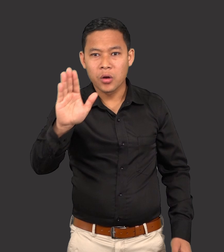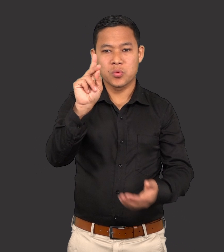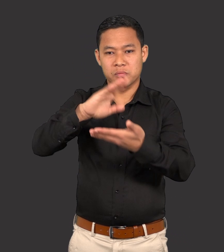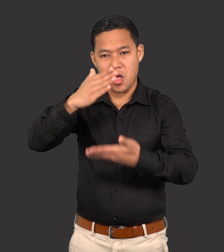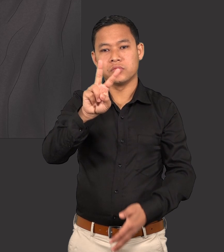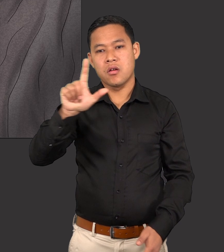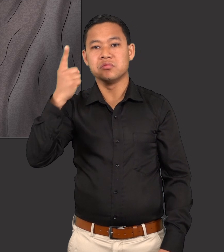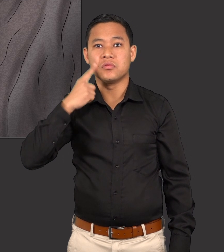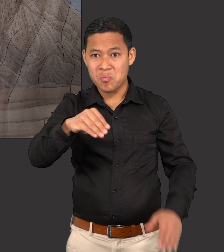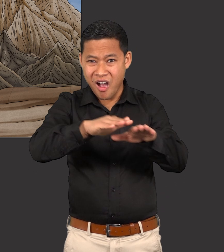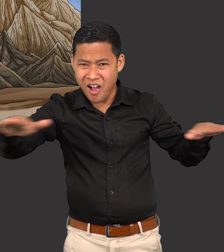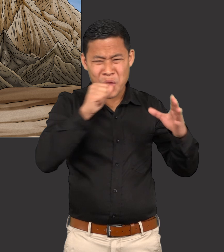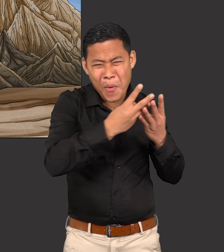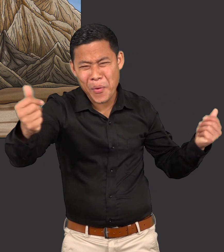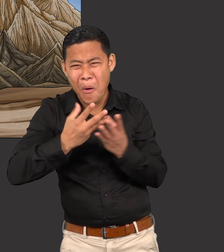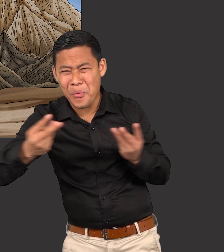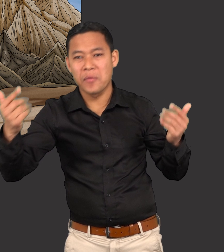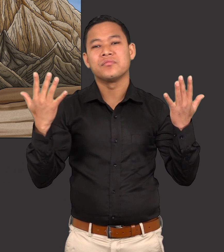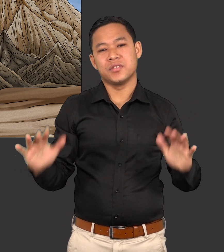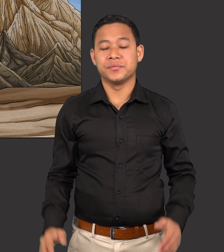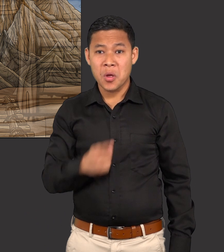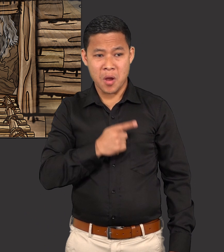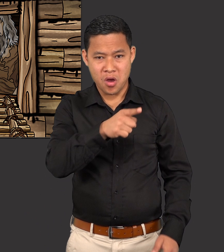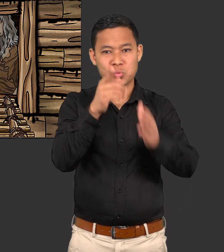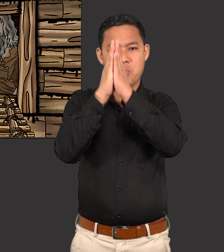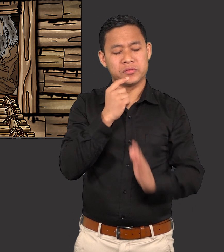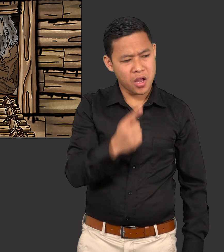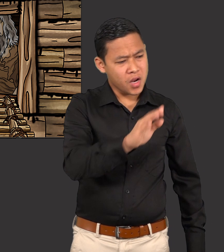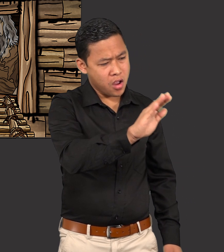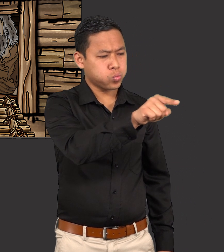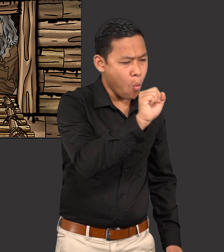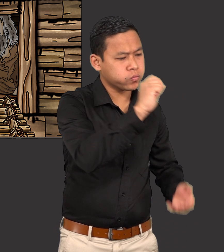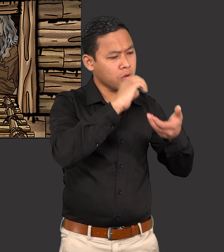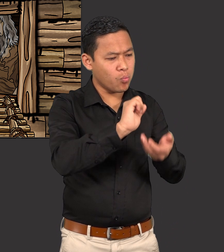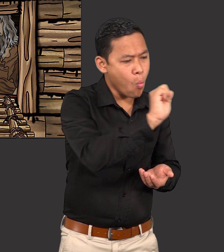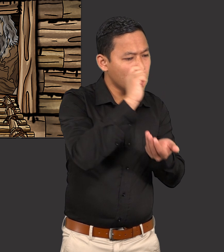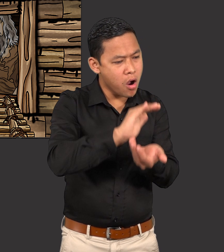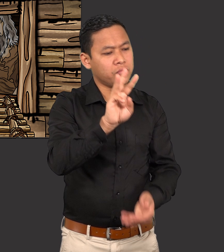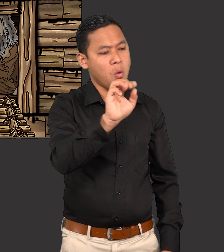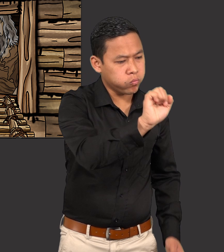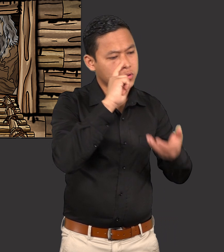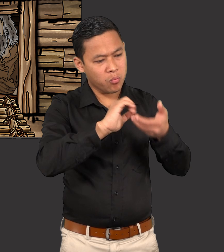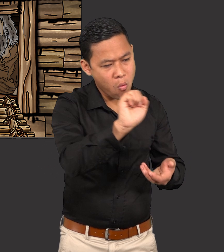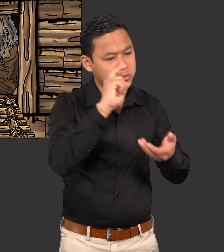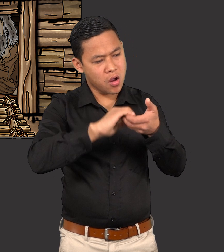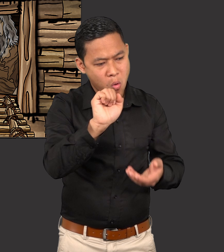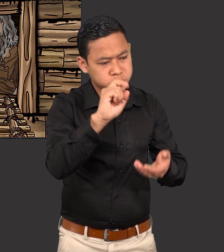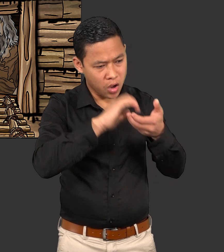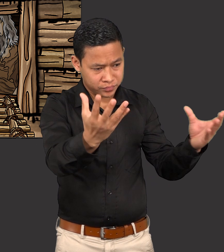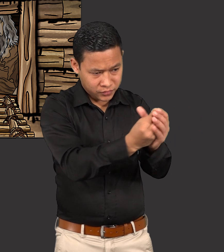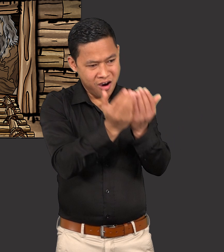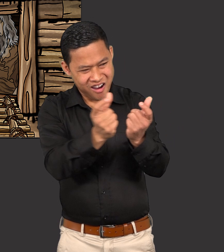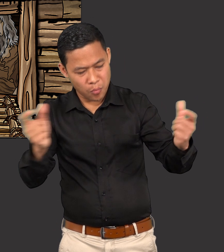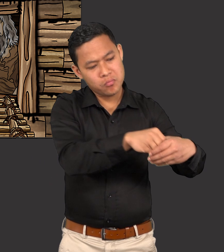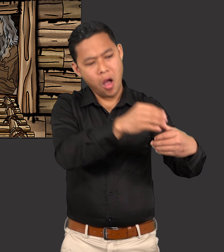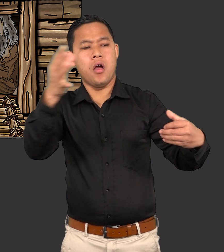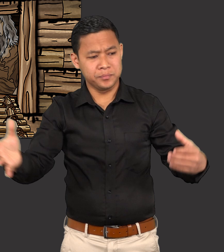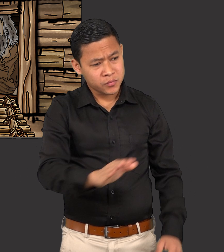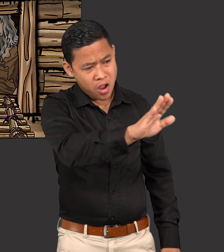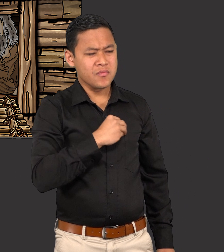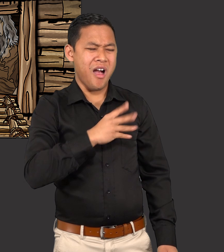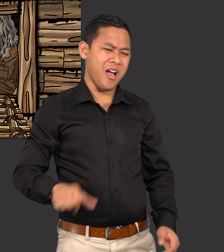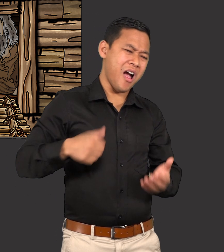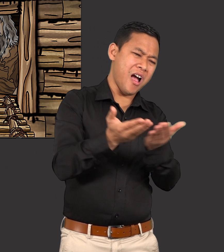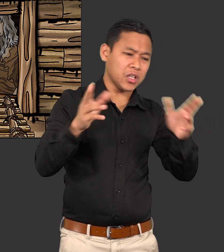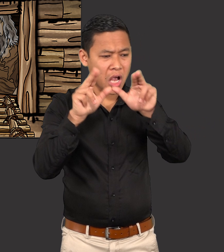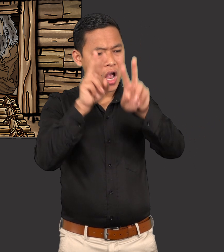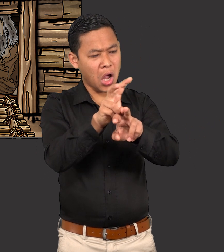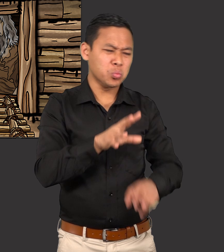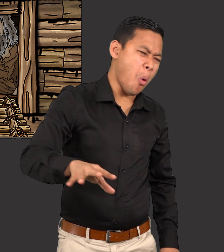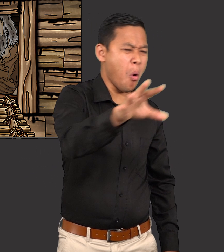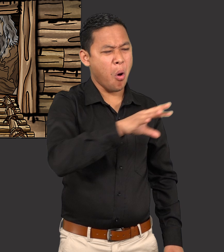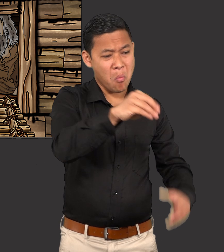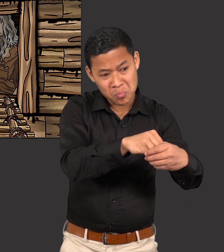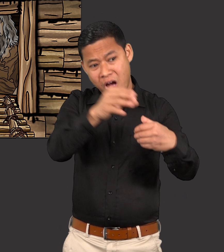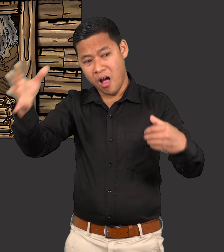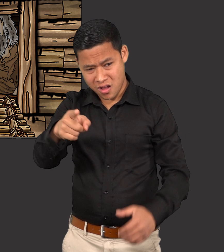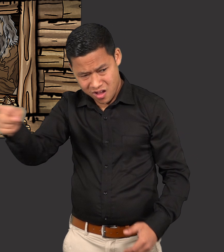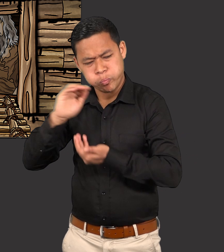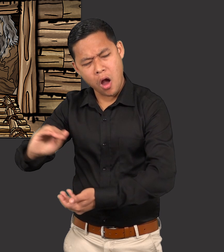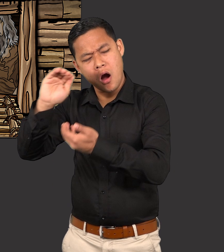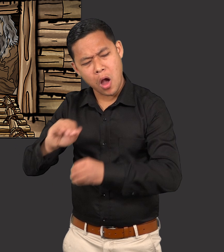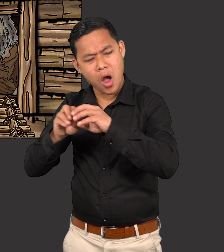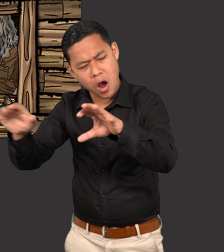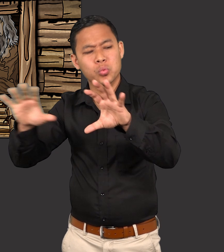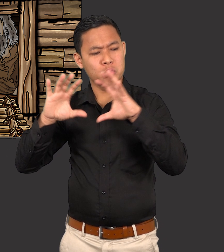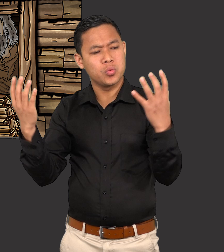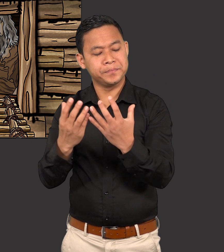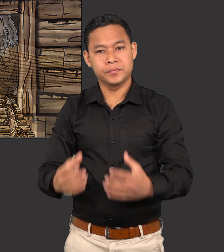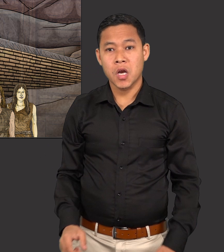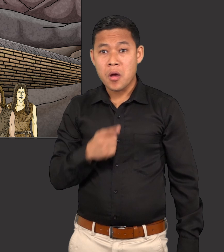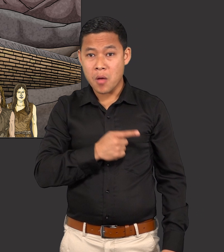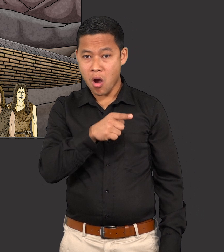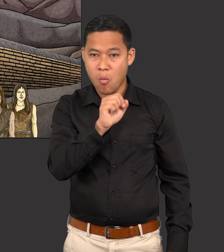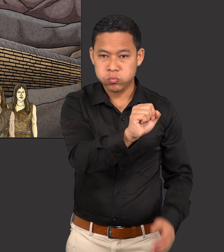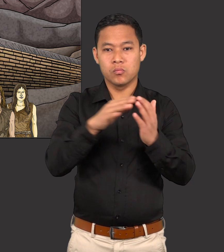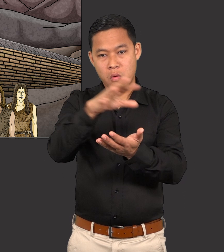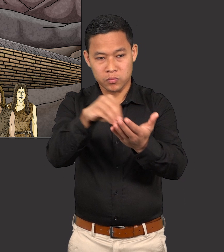By the twenty-seventh day of the second month, the earth was fully dry. Then God said to Noah, “Come out of the ark, you and your wife, along with your sons and their wives. Bring out all the living creatures that are with you—birds, livestock, and everything that crawls upon the ground—so that they can spread out over the earth and be fruitful and multiply upon it.”